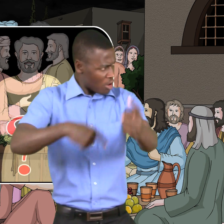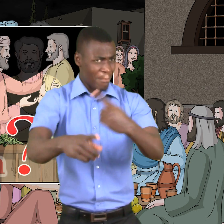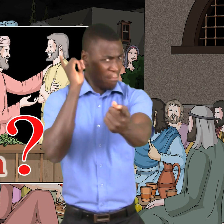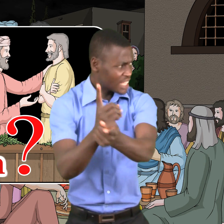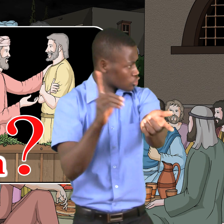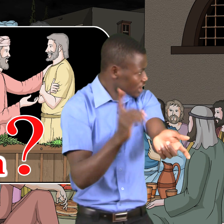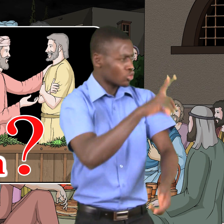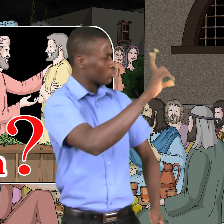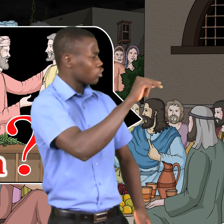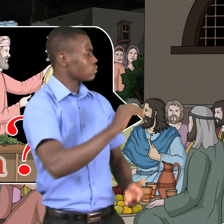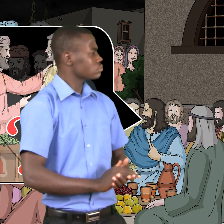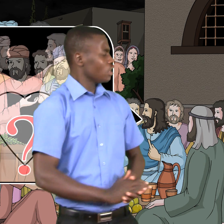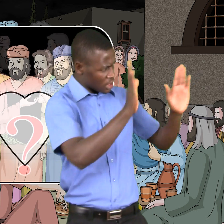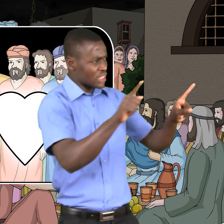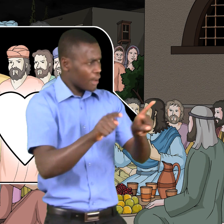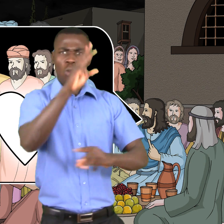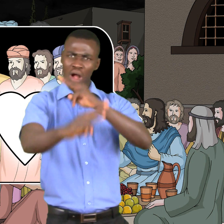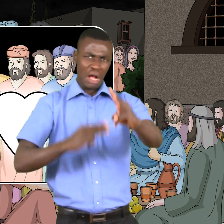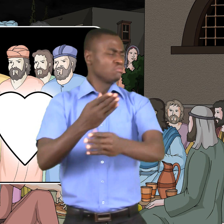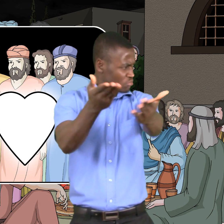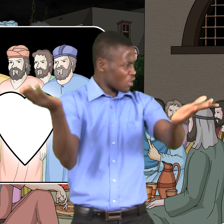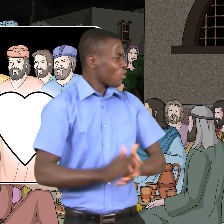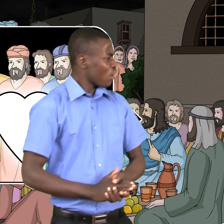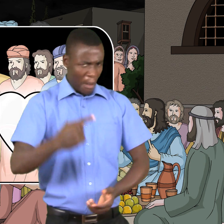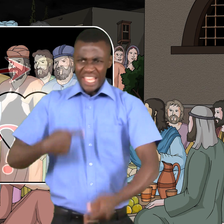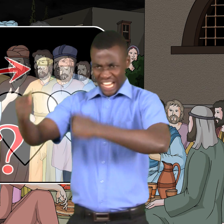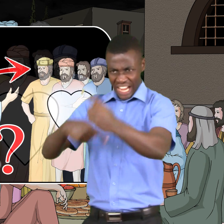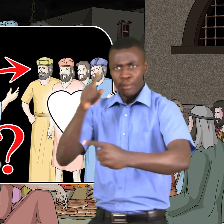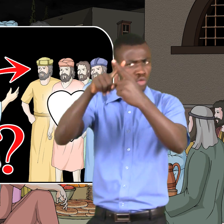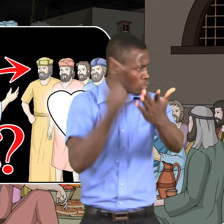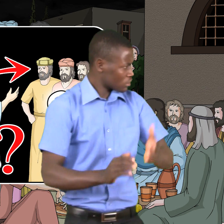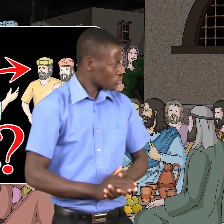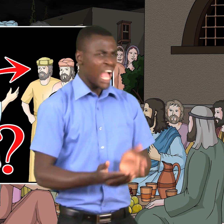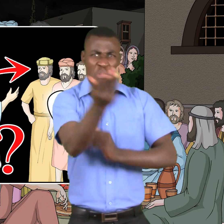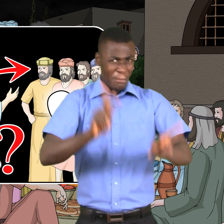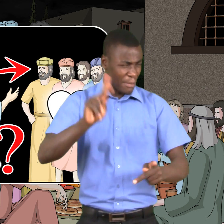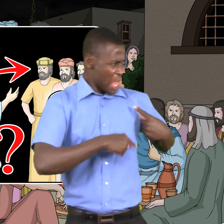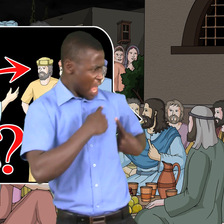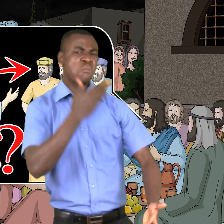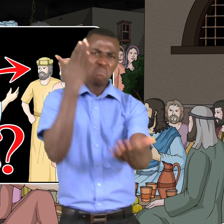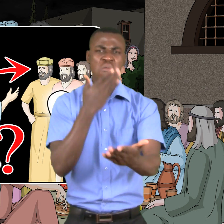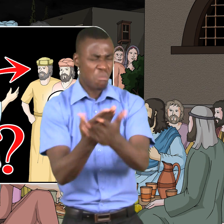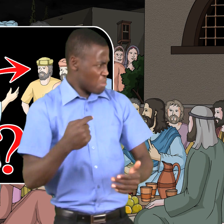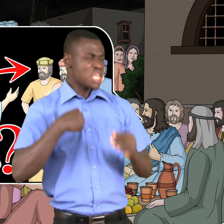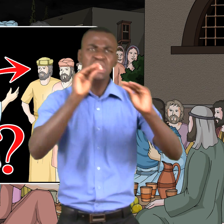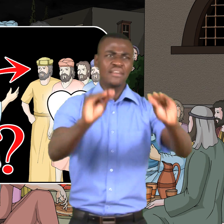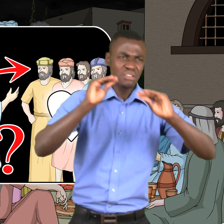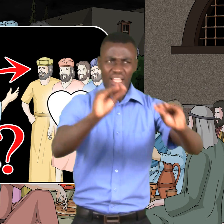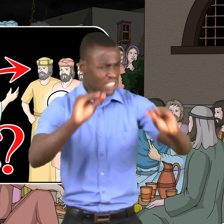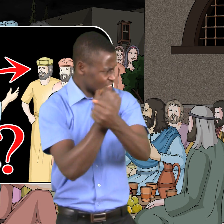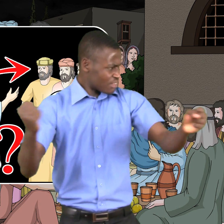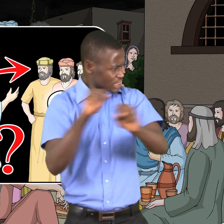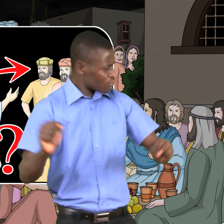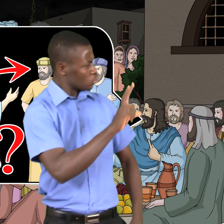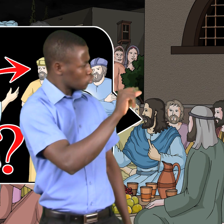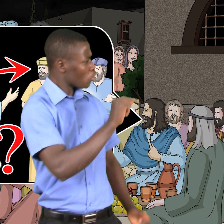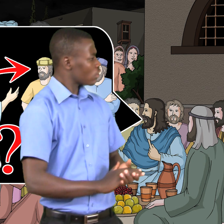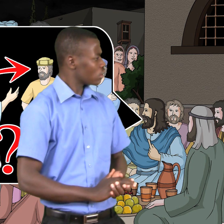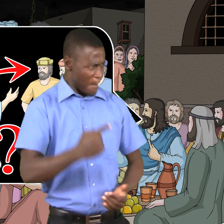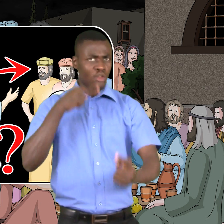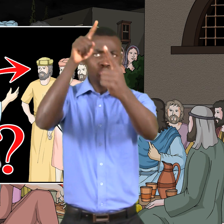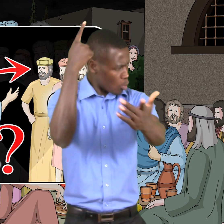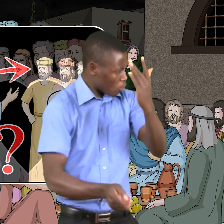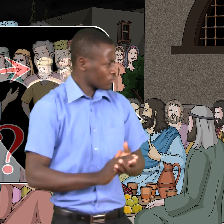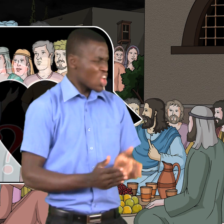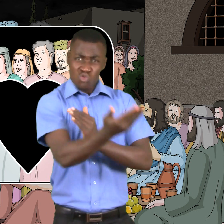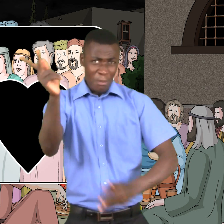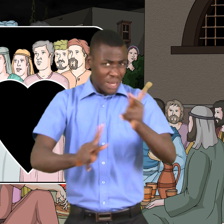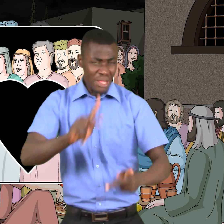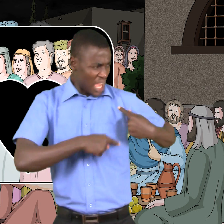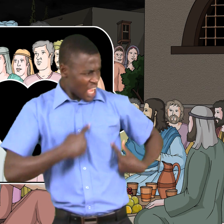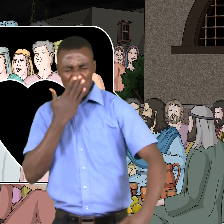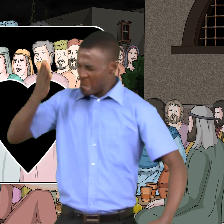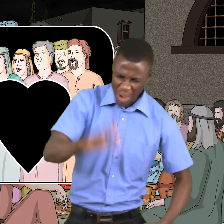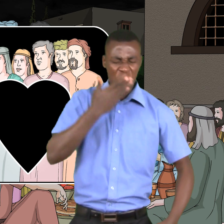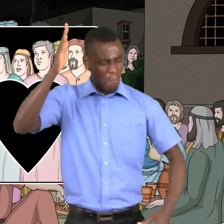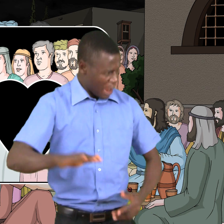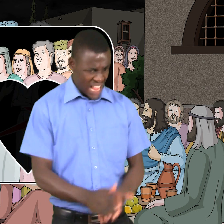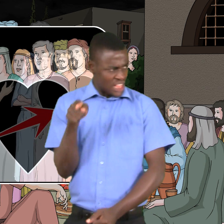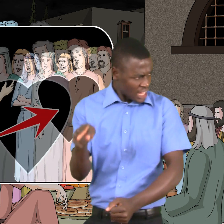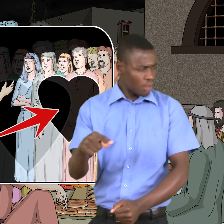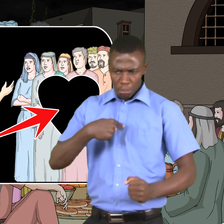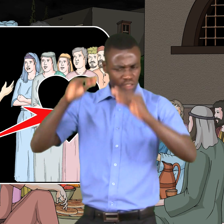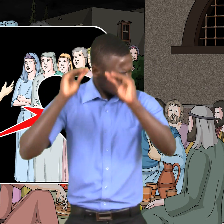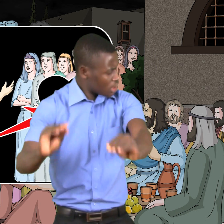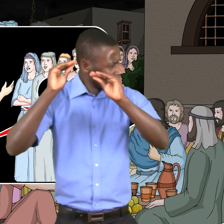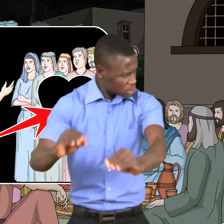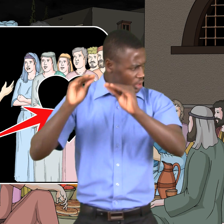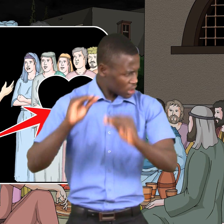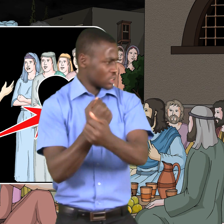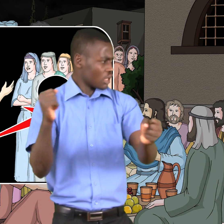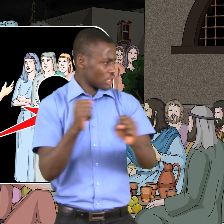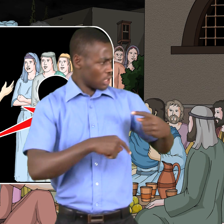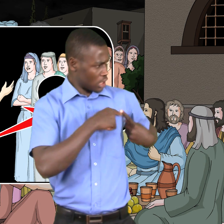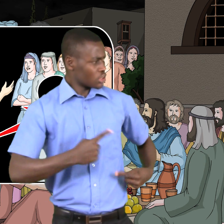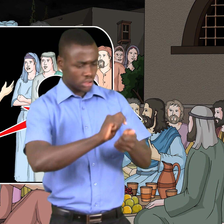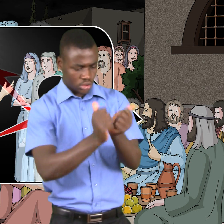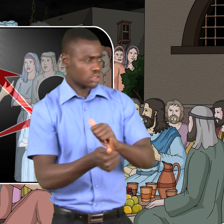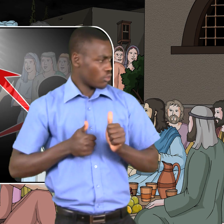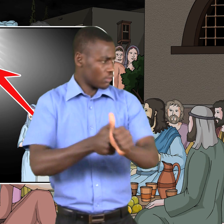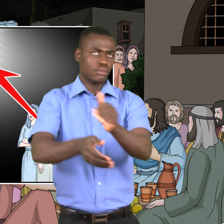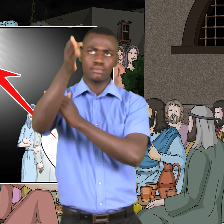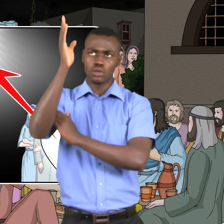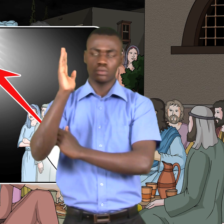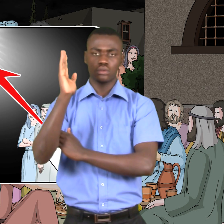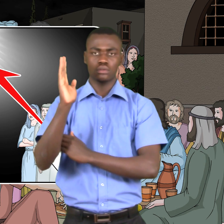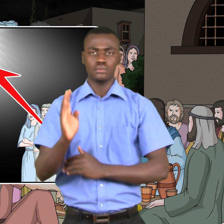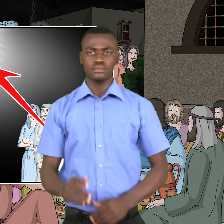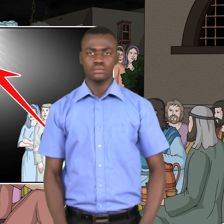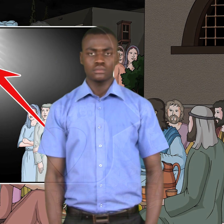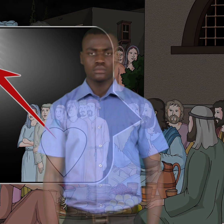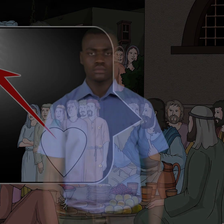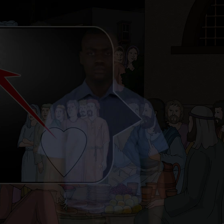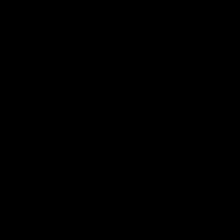I have not come to call the righteous, but sinners.”